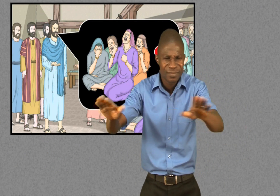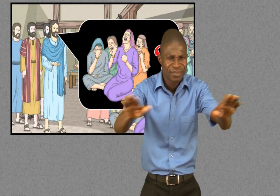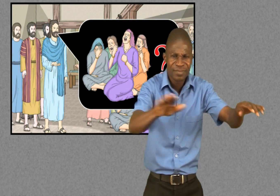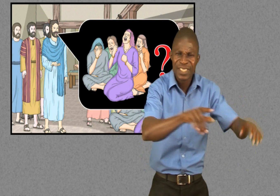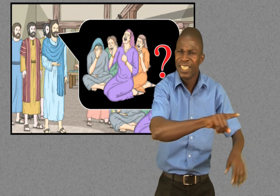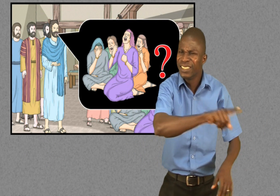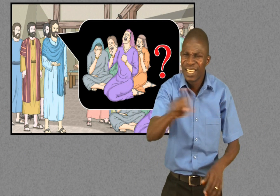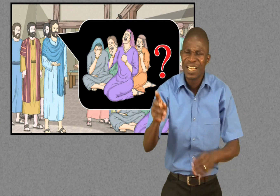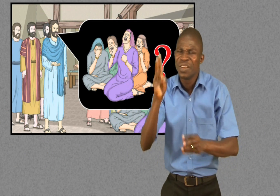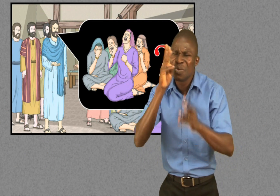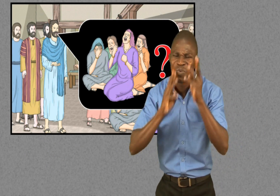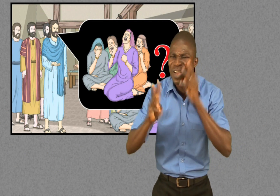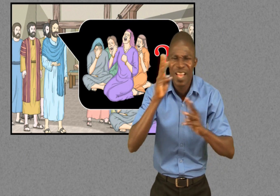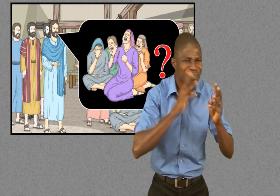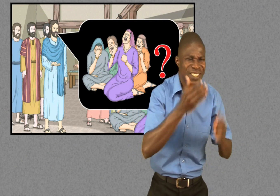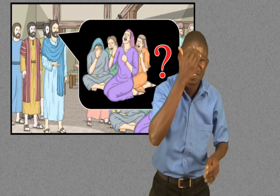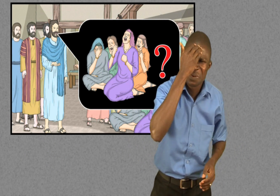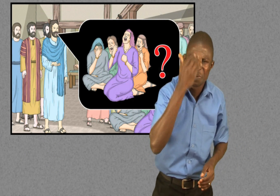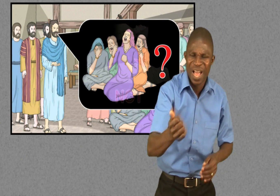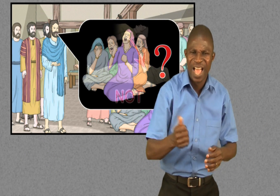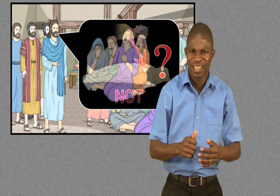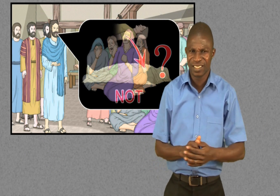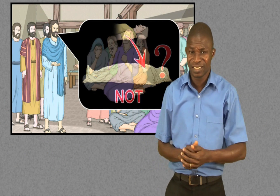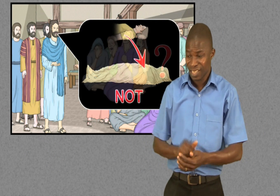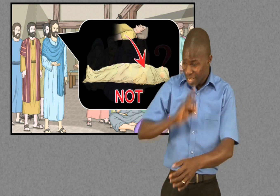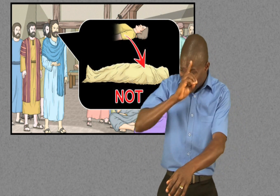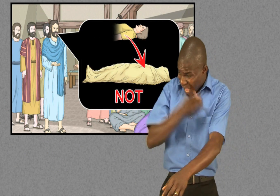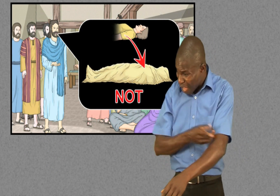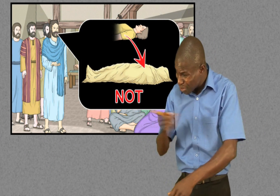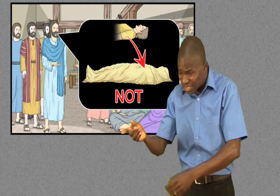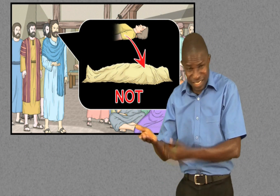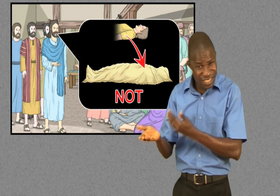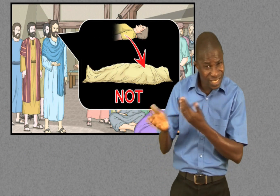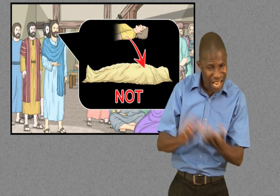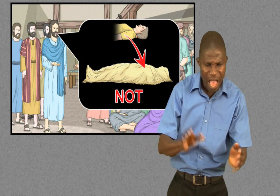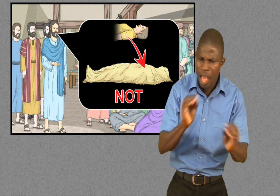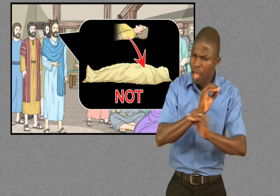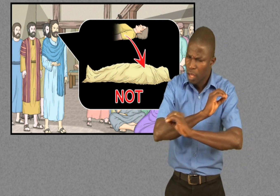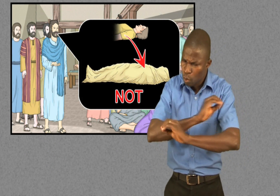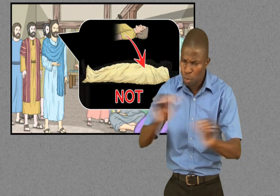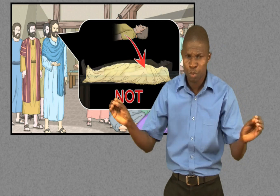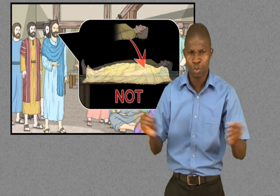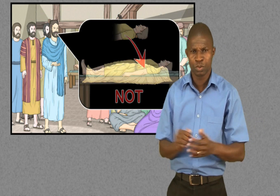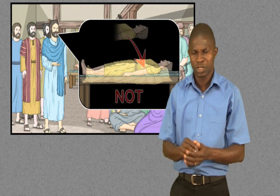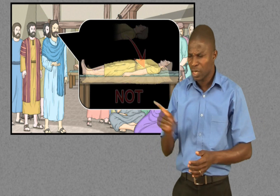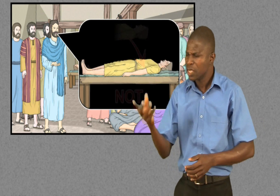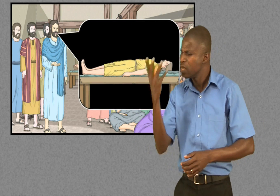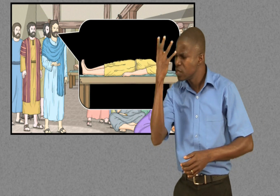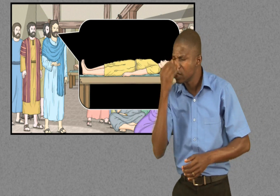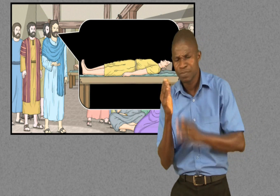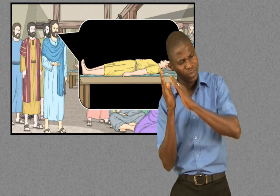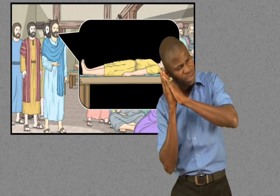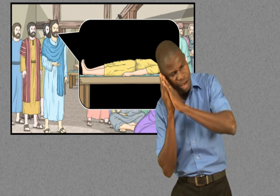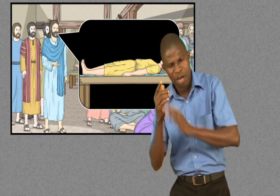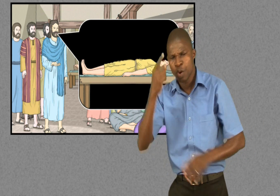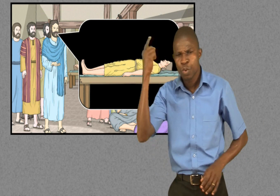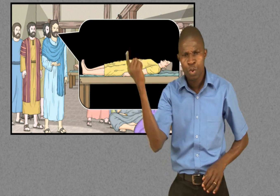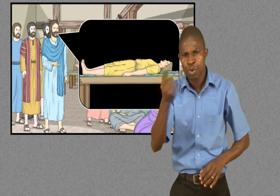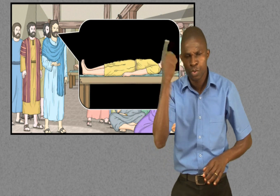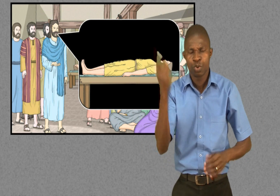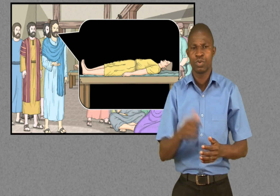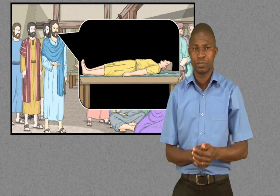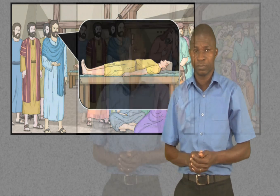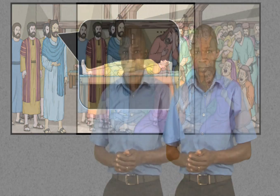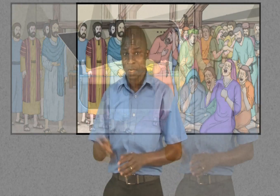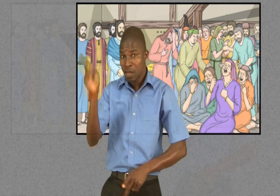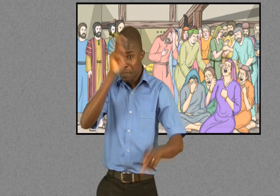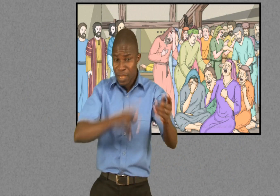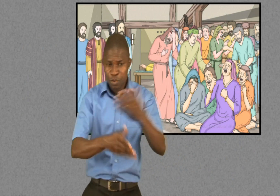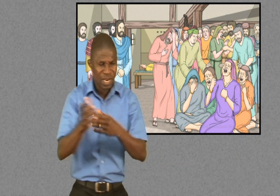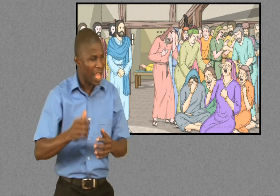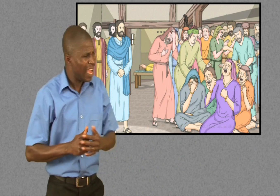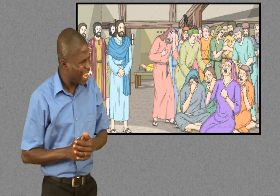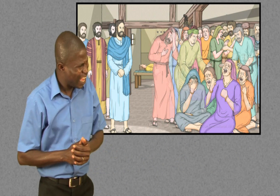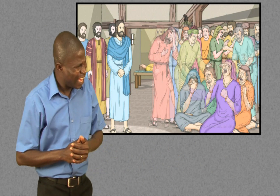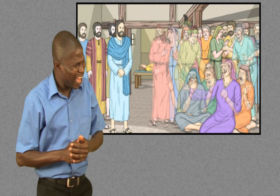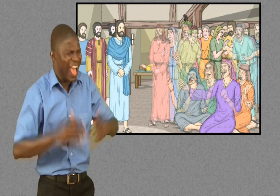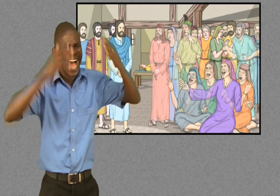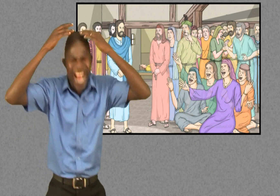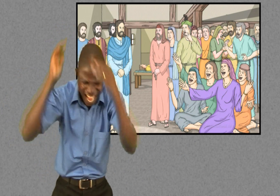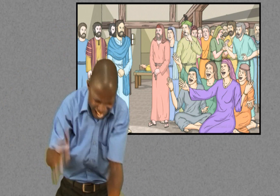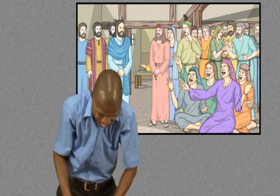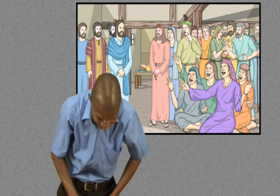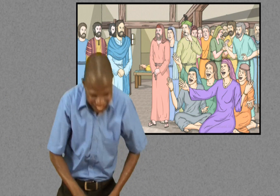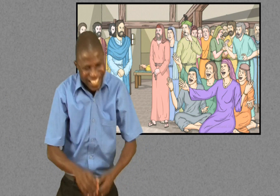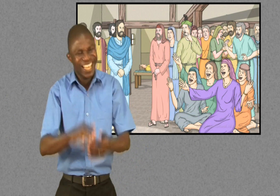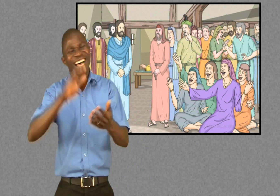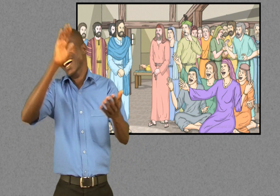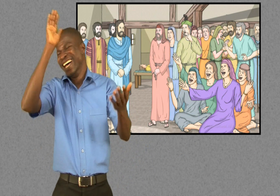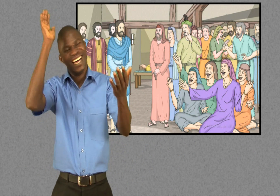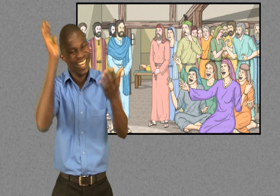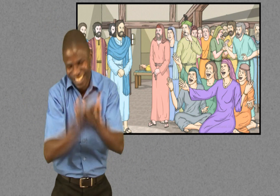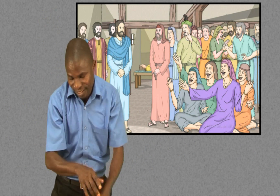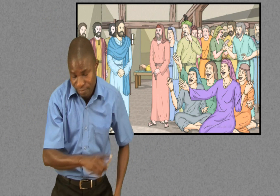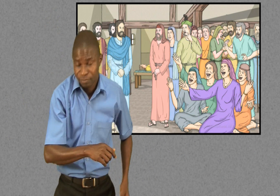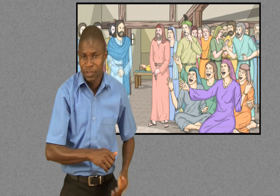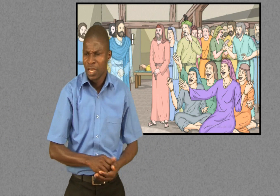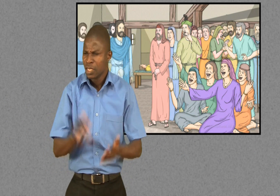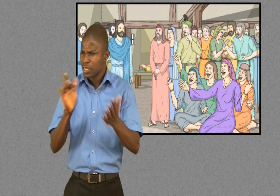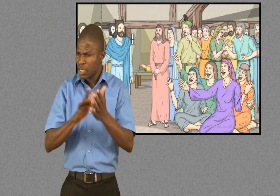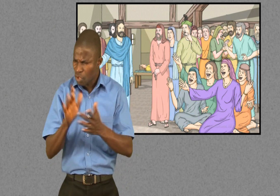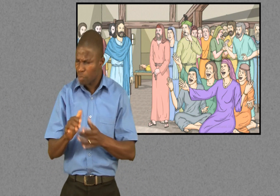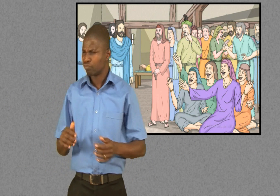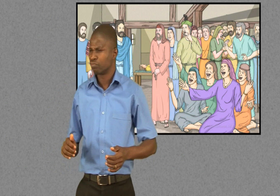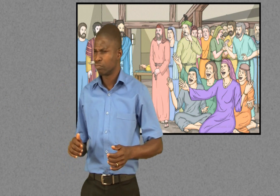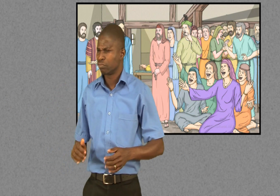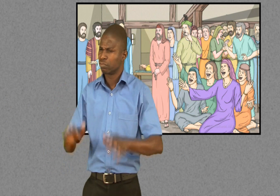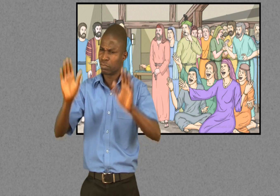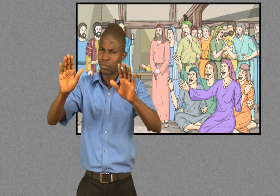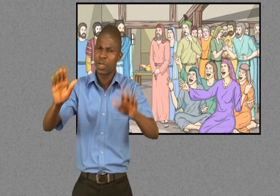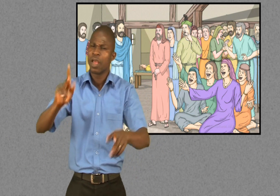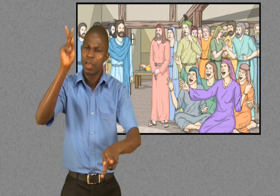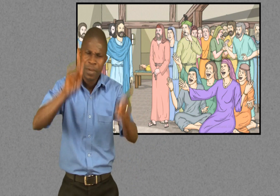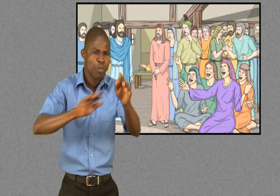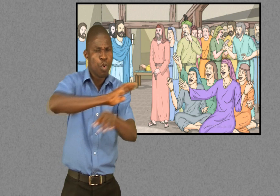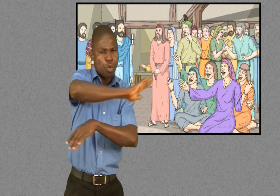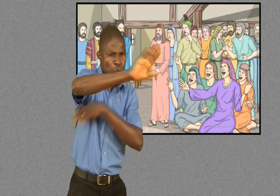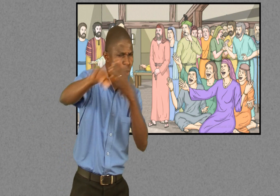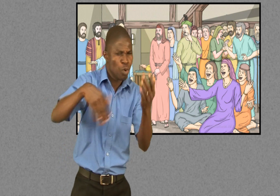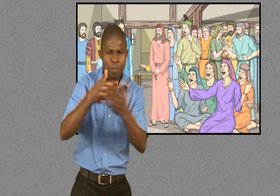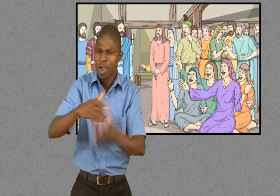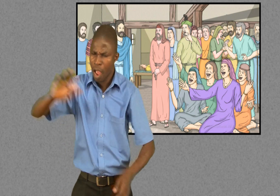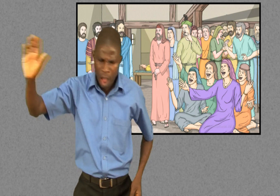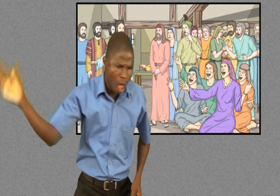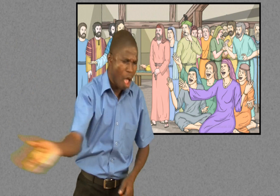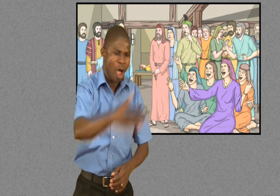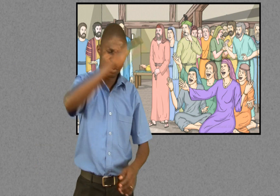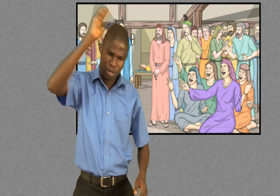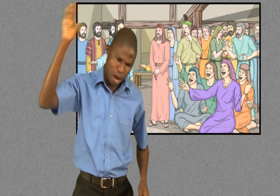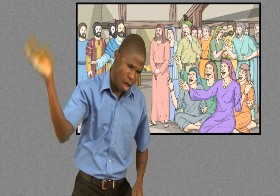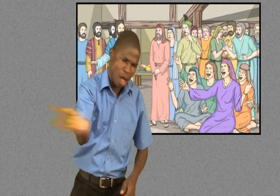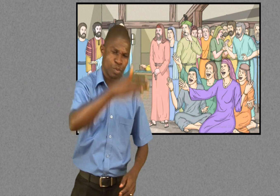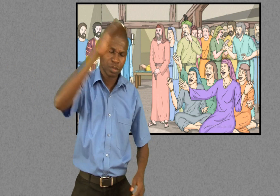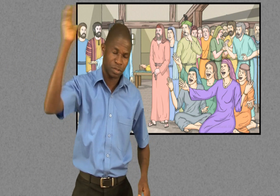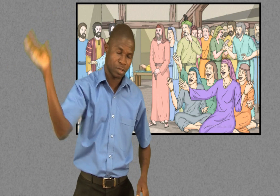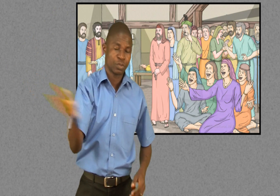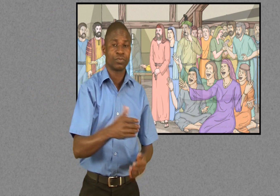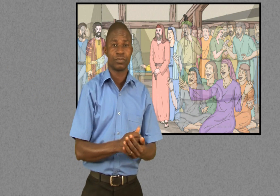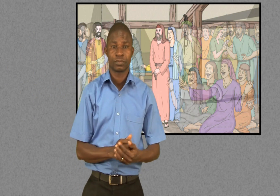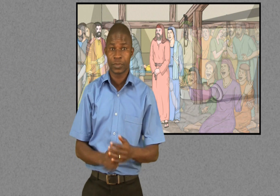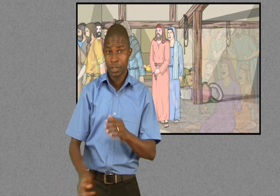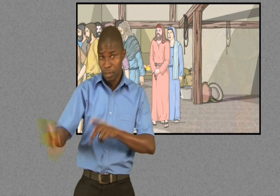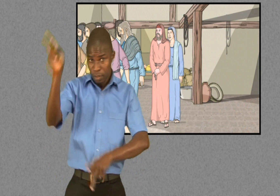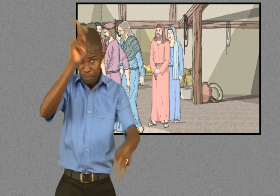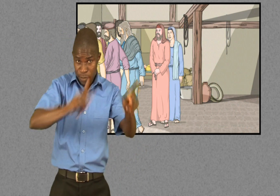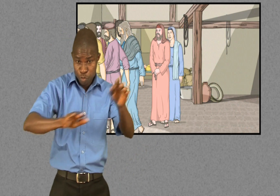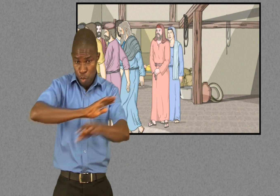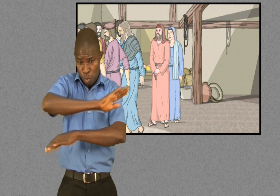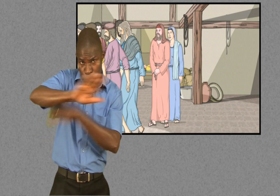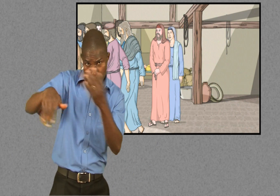The child is not dead, but asleep.” And they laughed at Him.